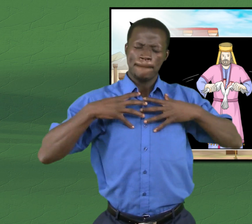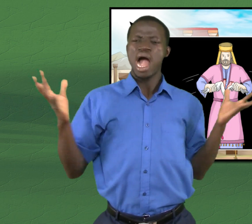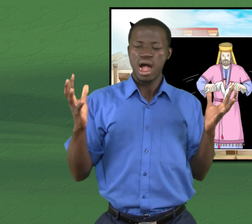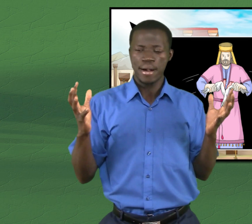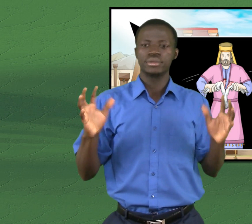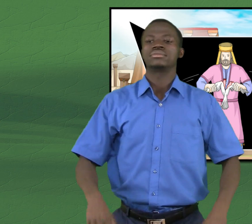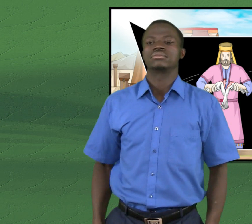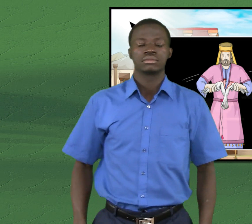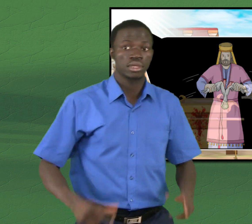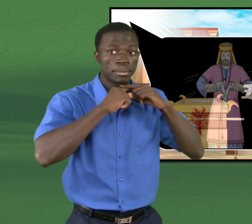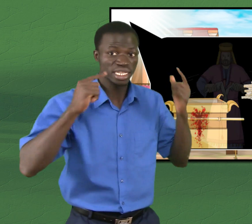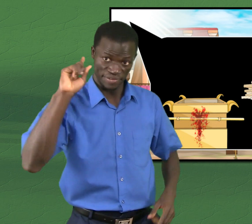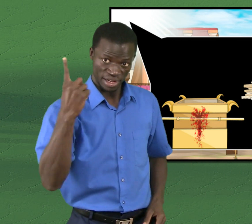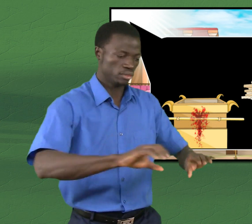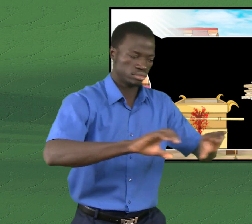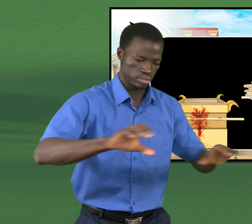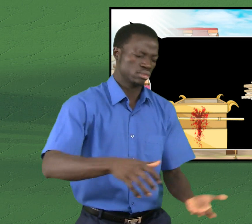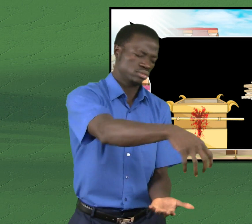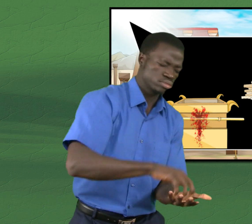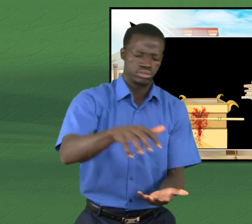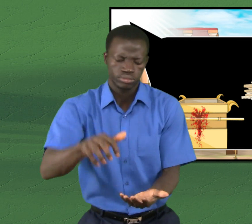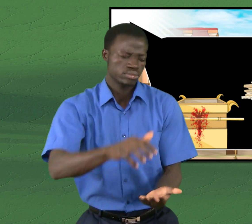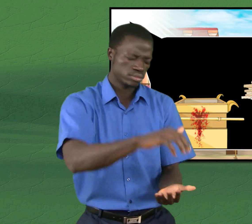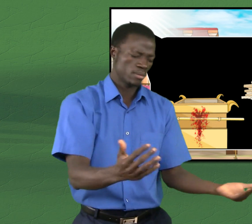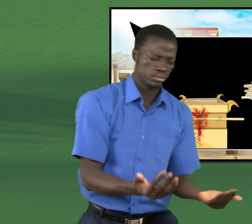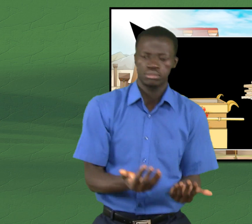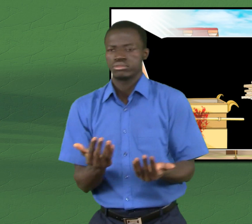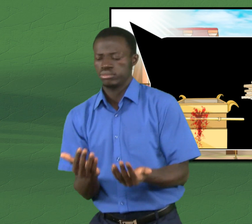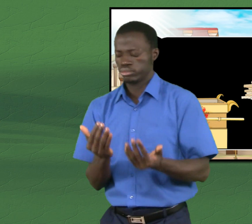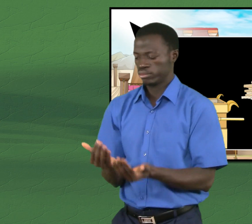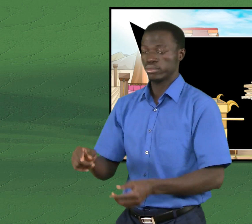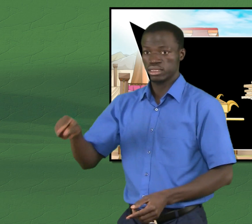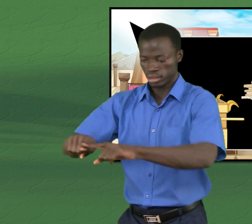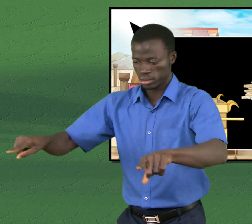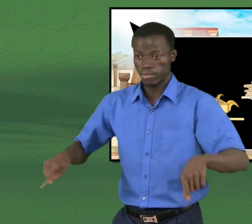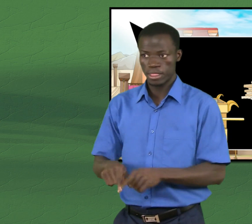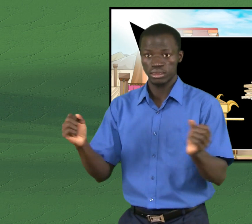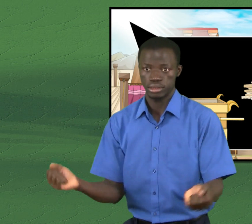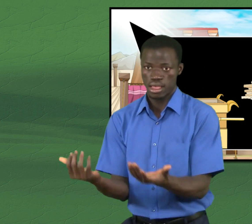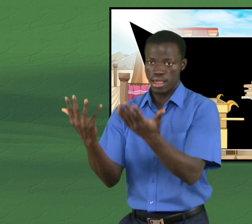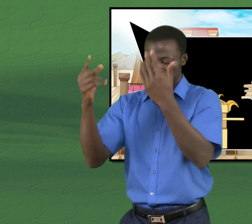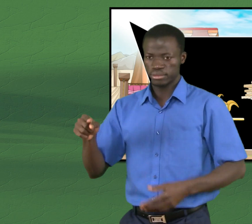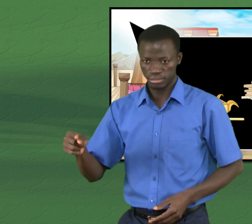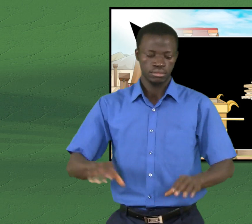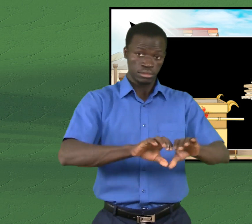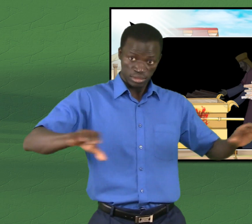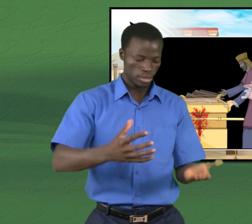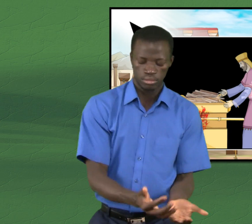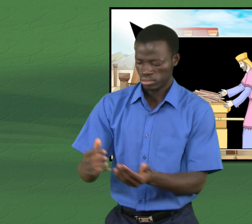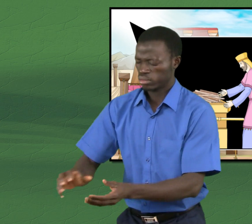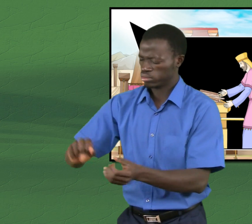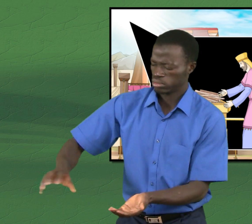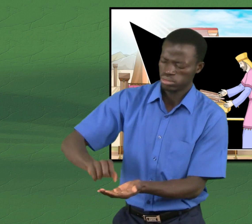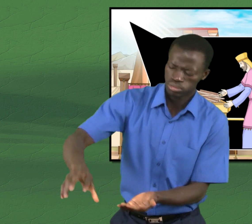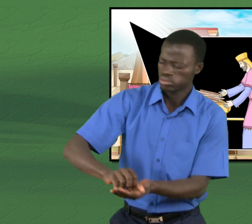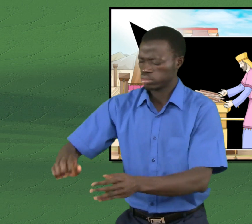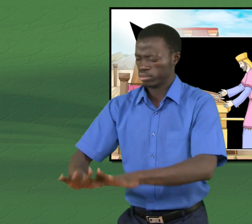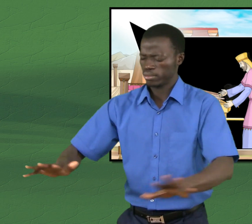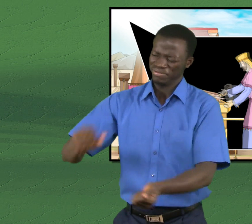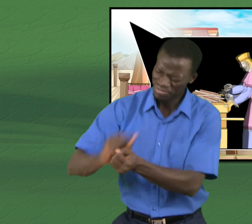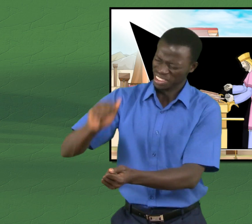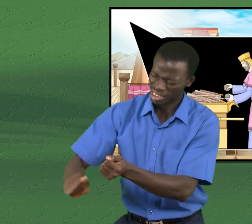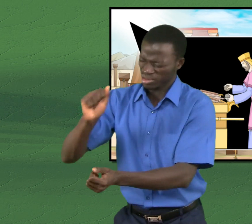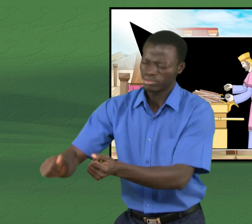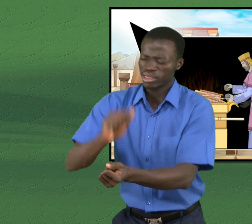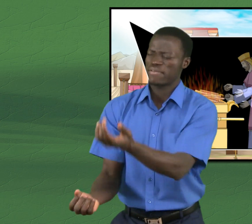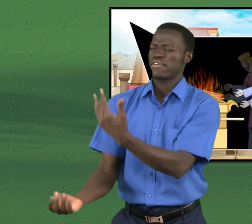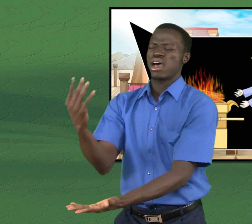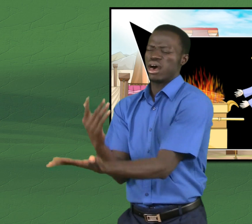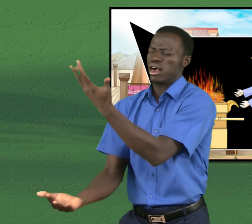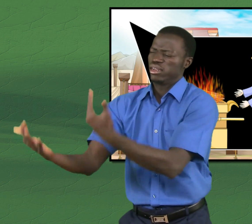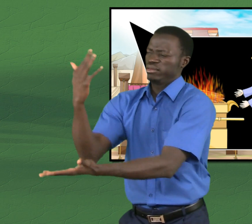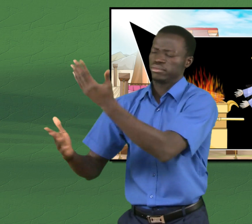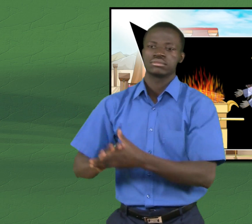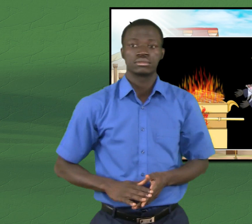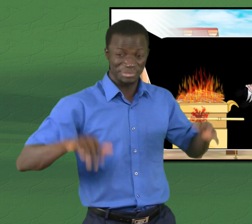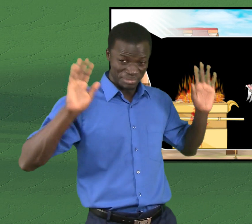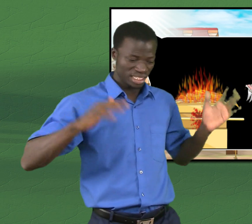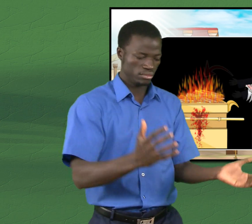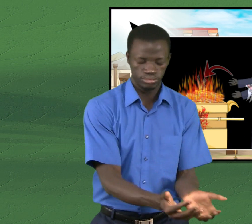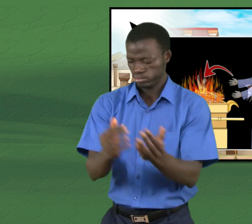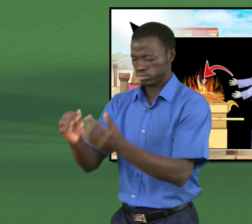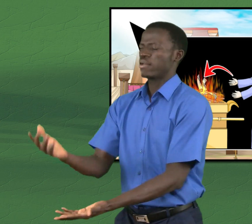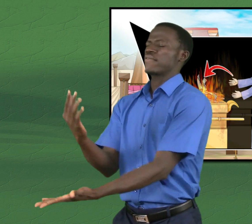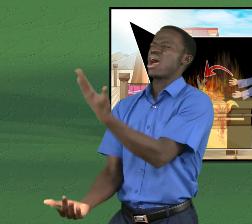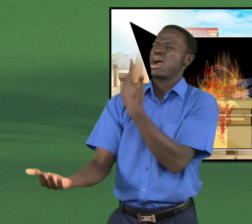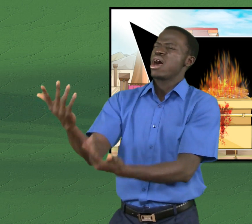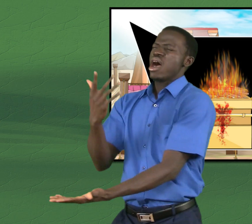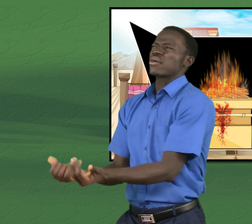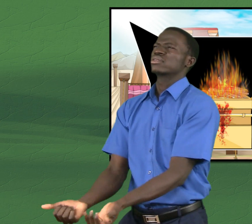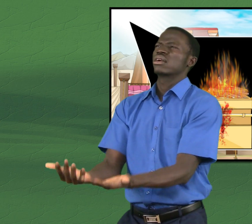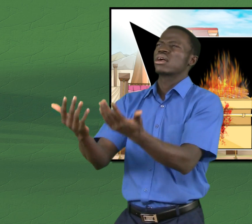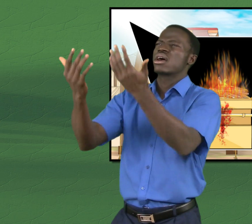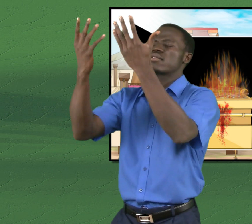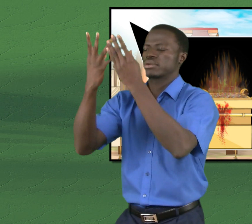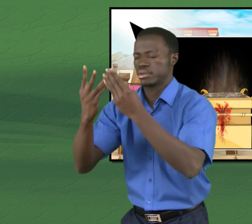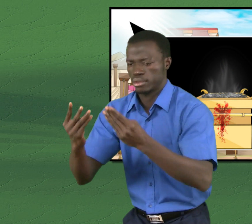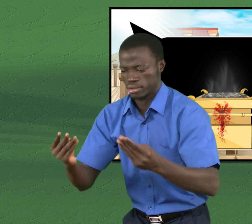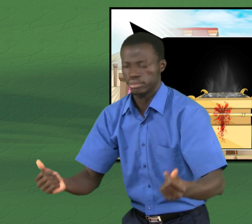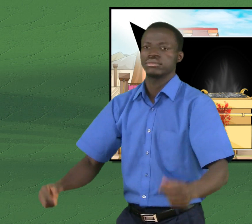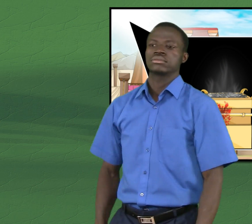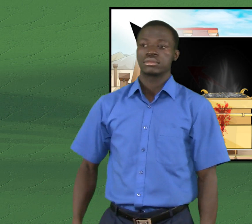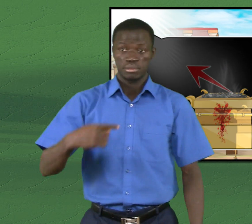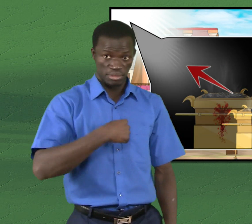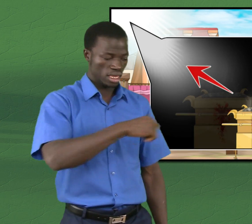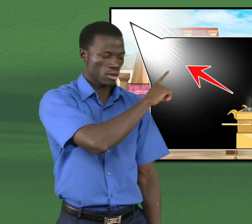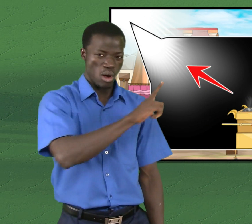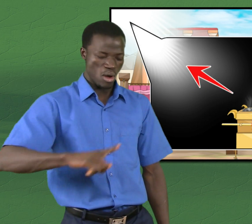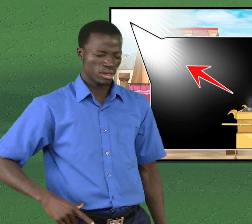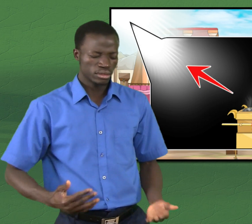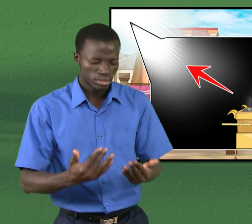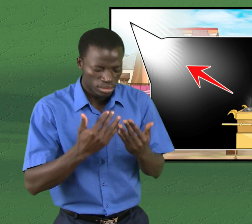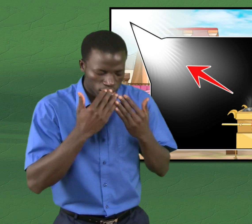And the priest is to burn it on the altar atop the burning wood.